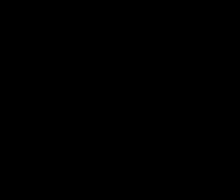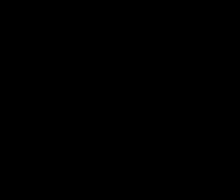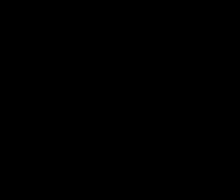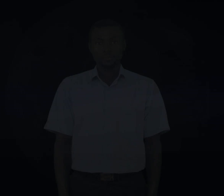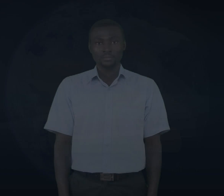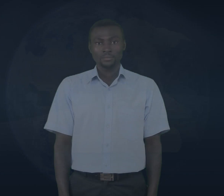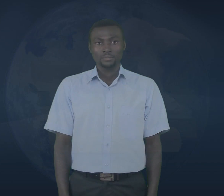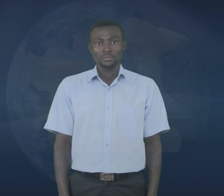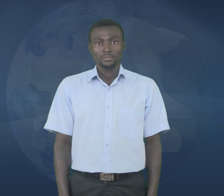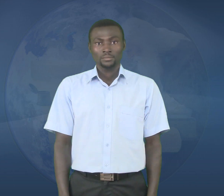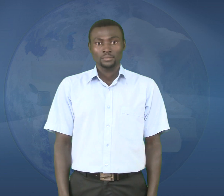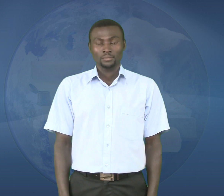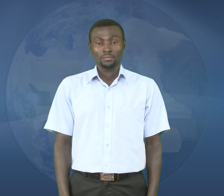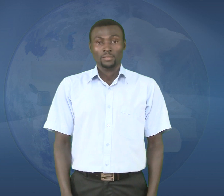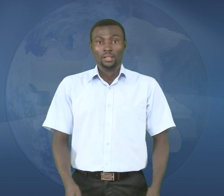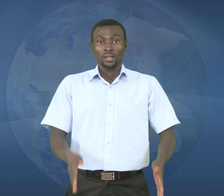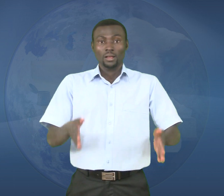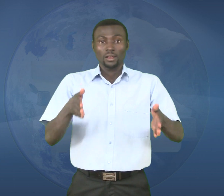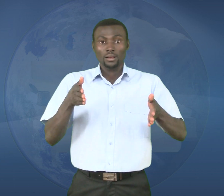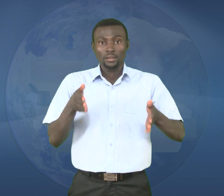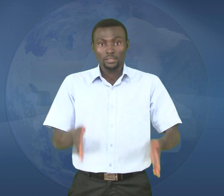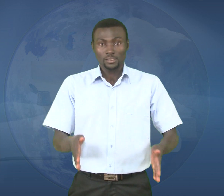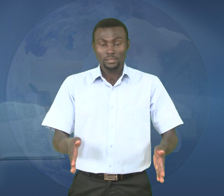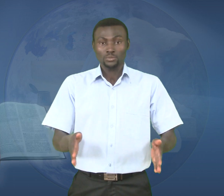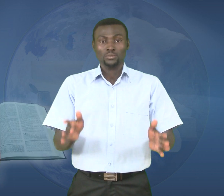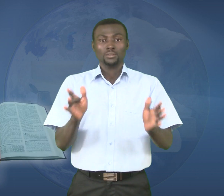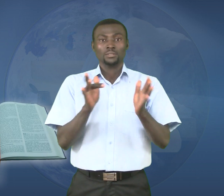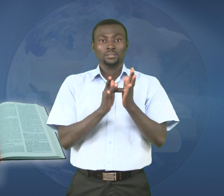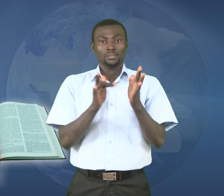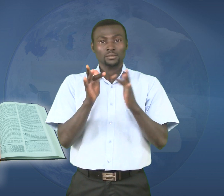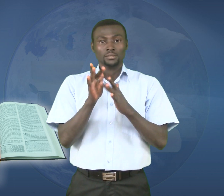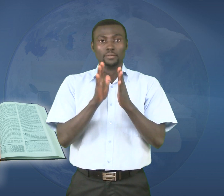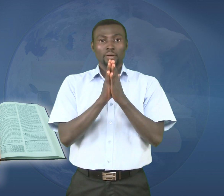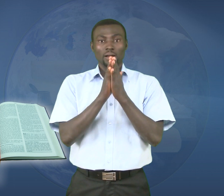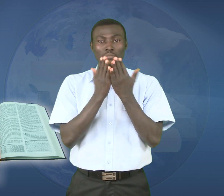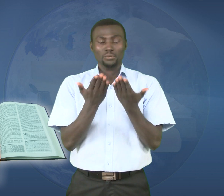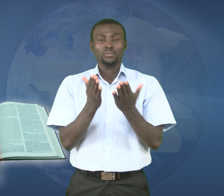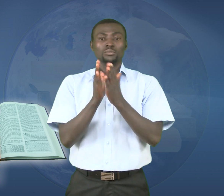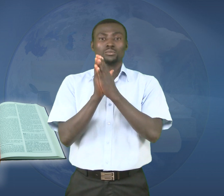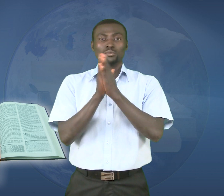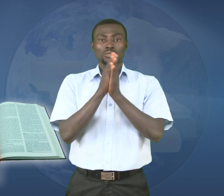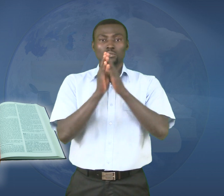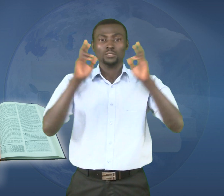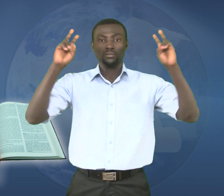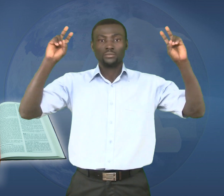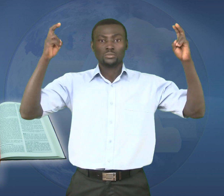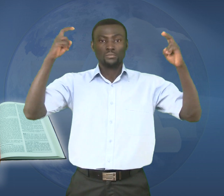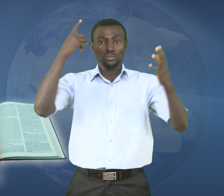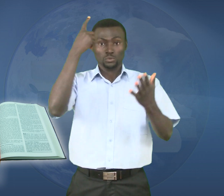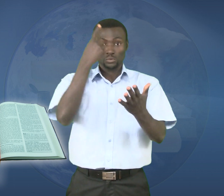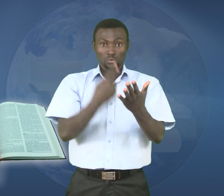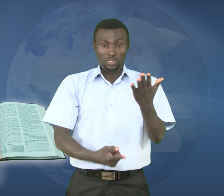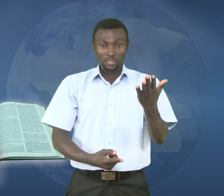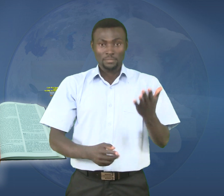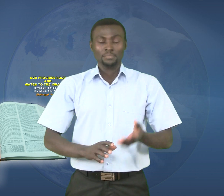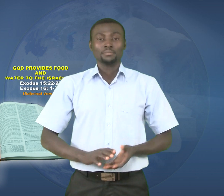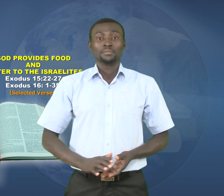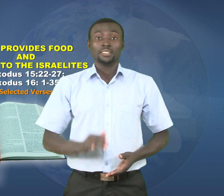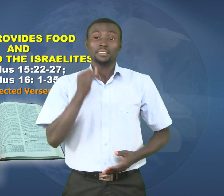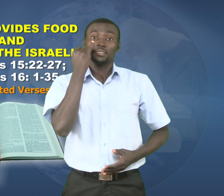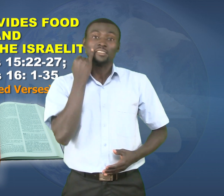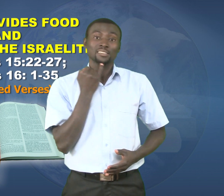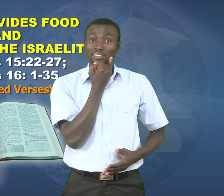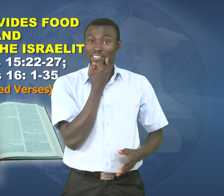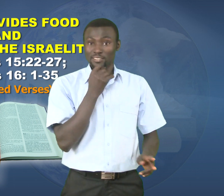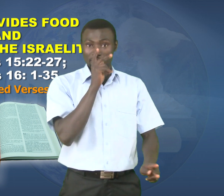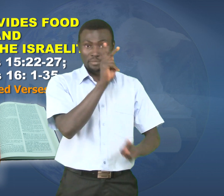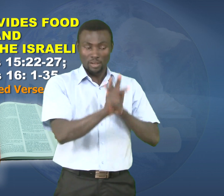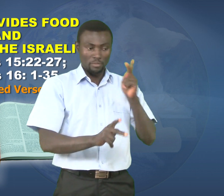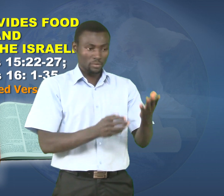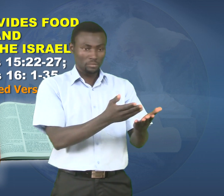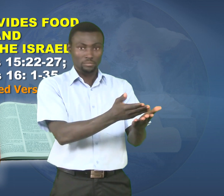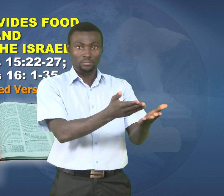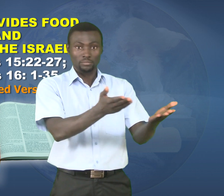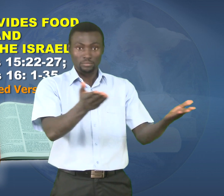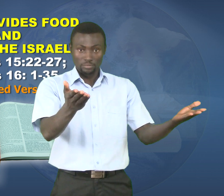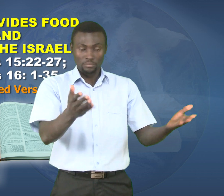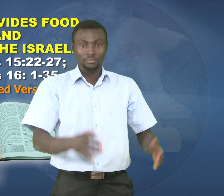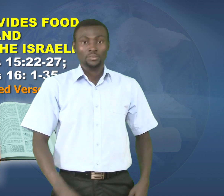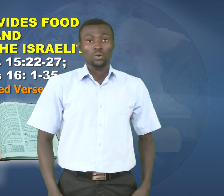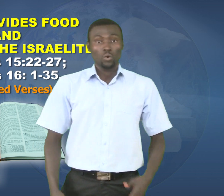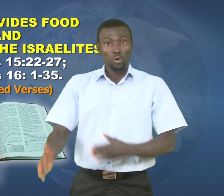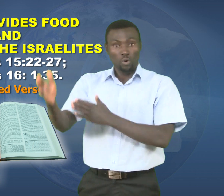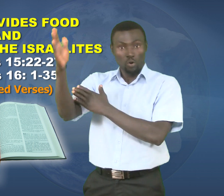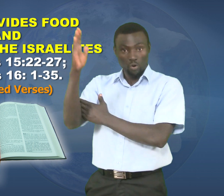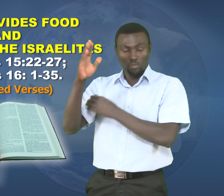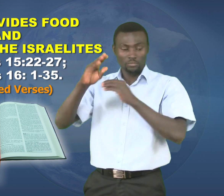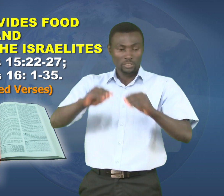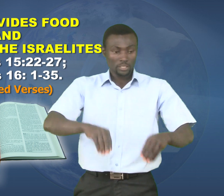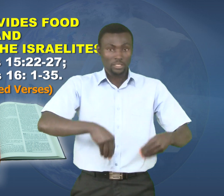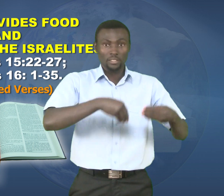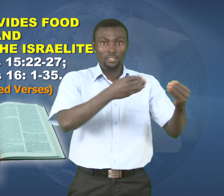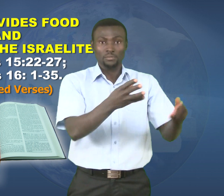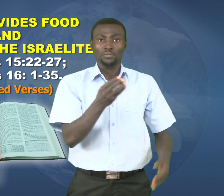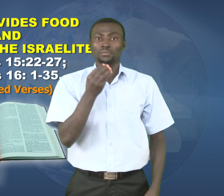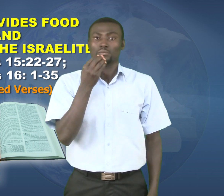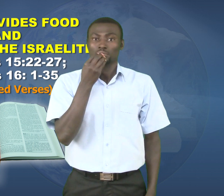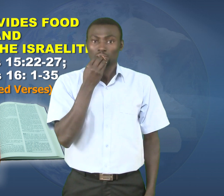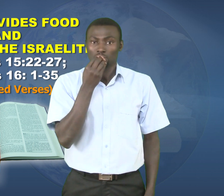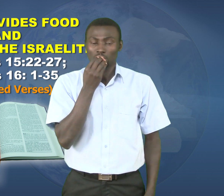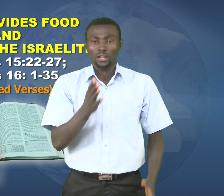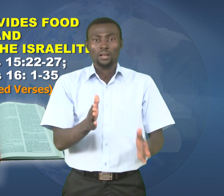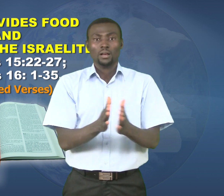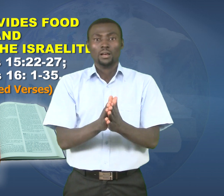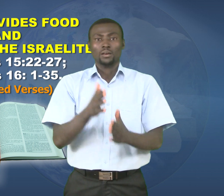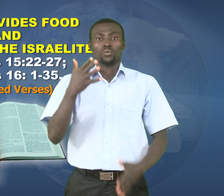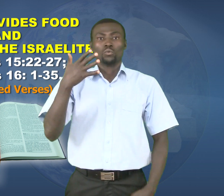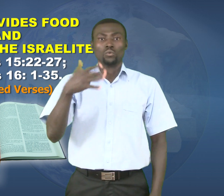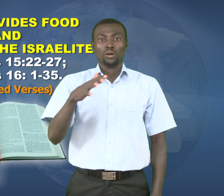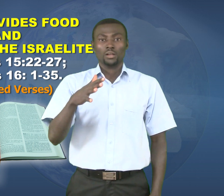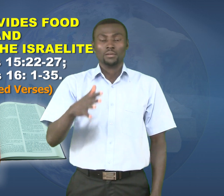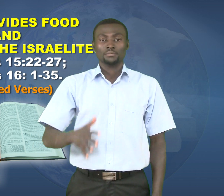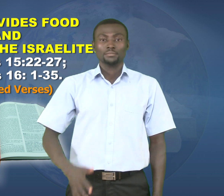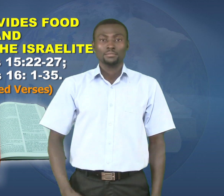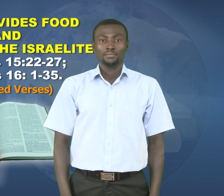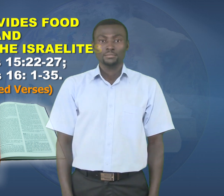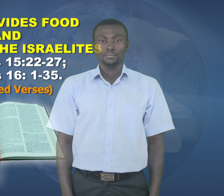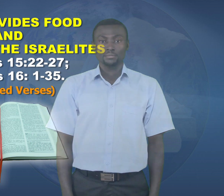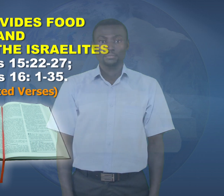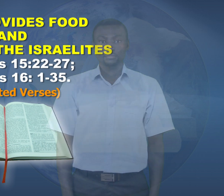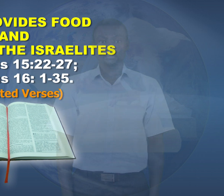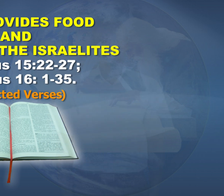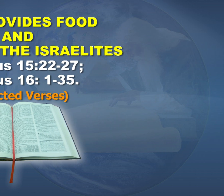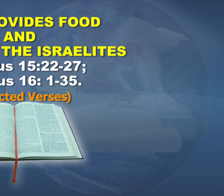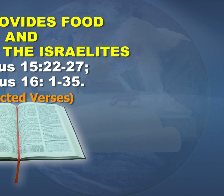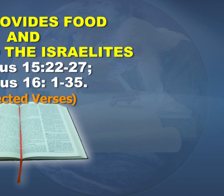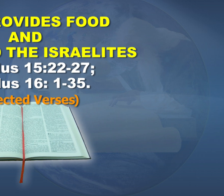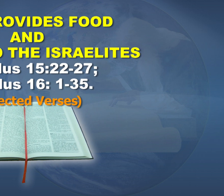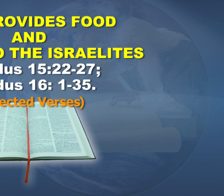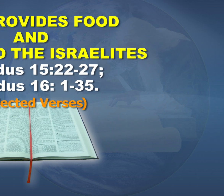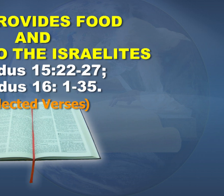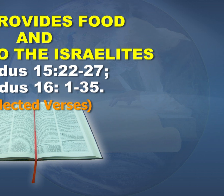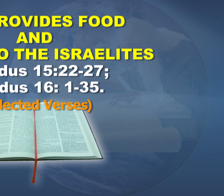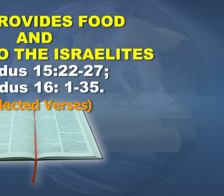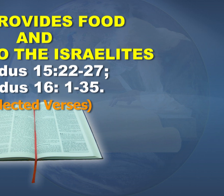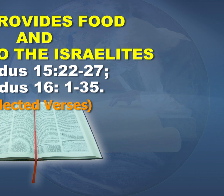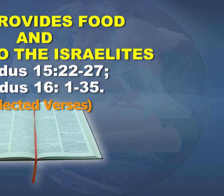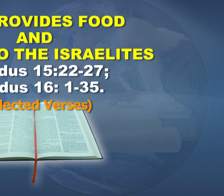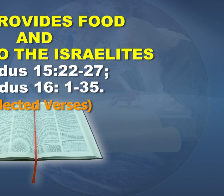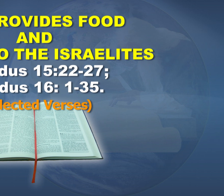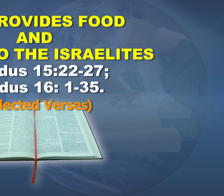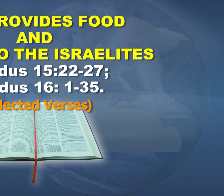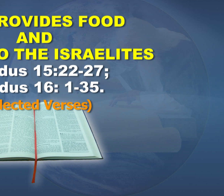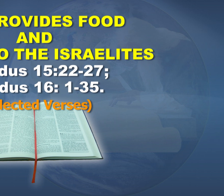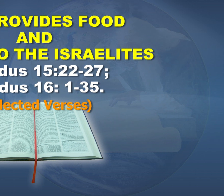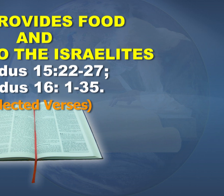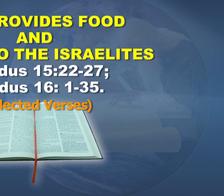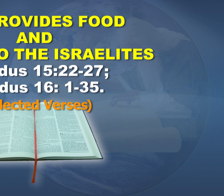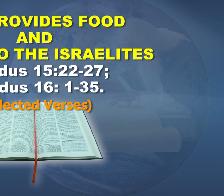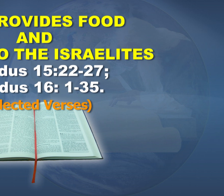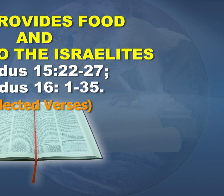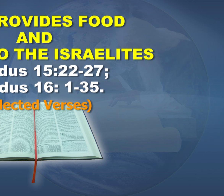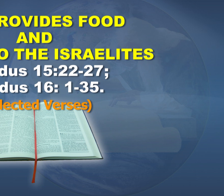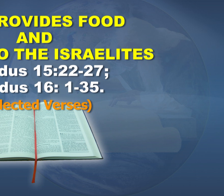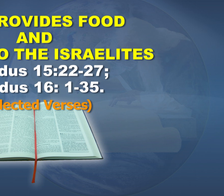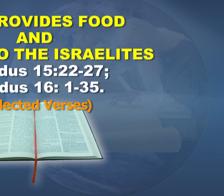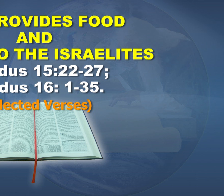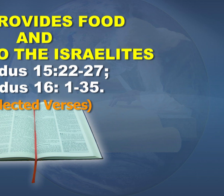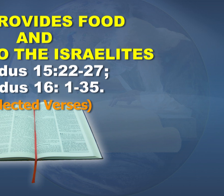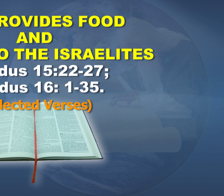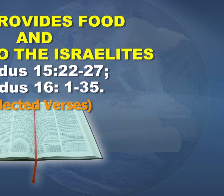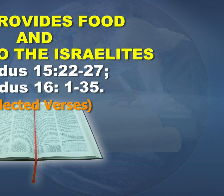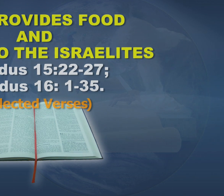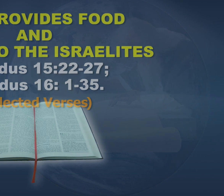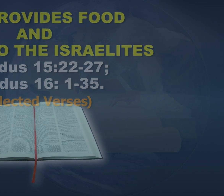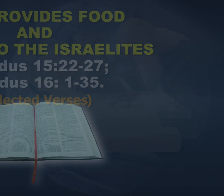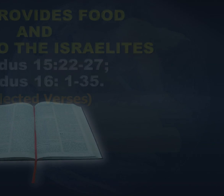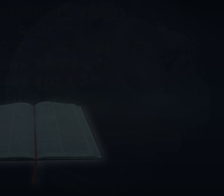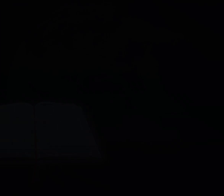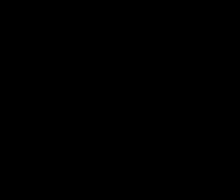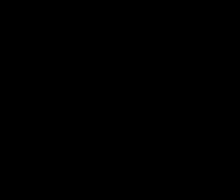God provides food and water to the Israelites